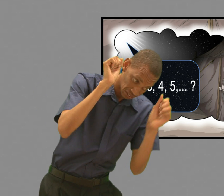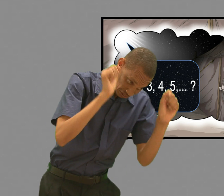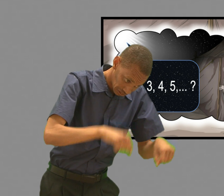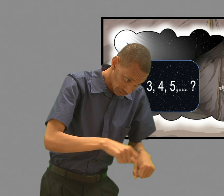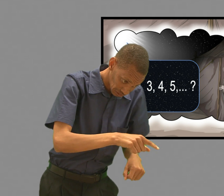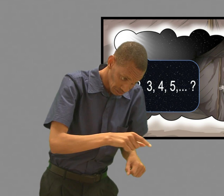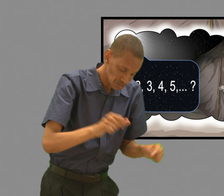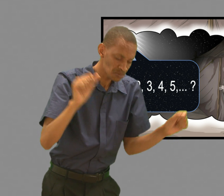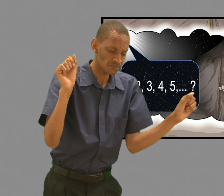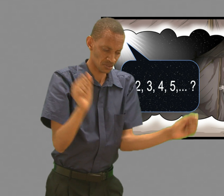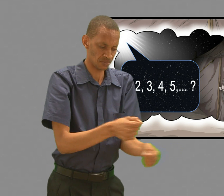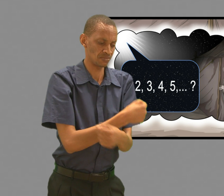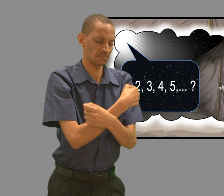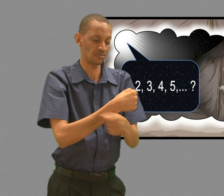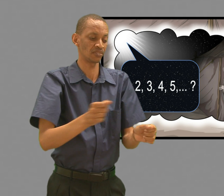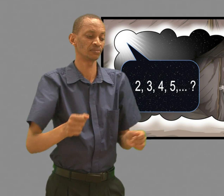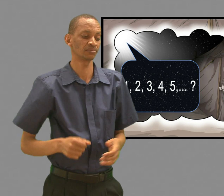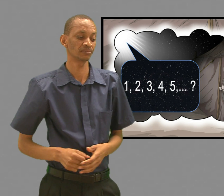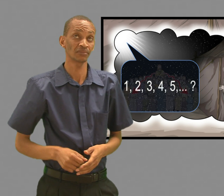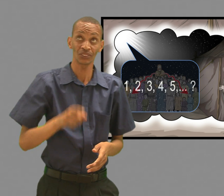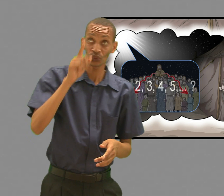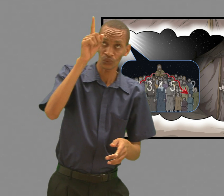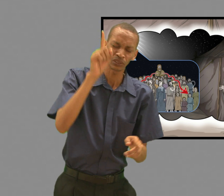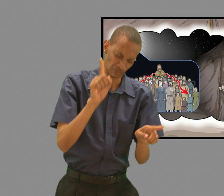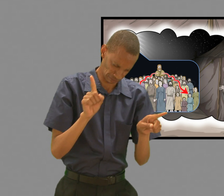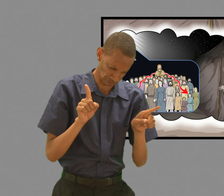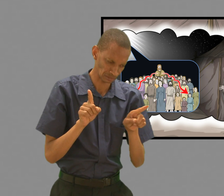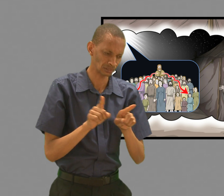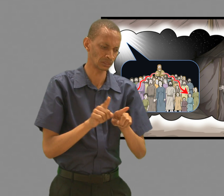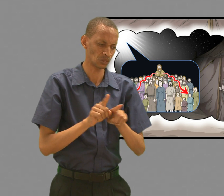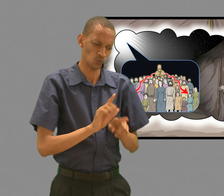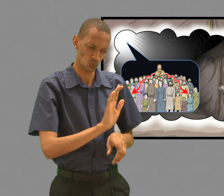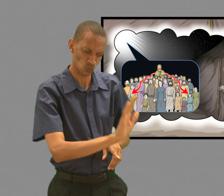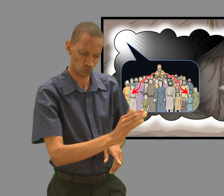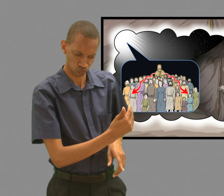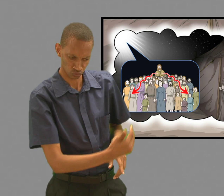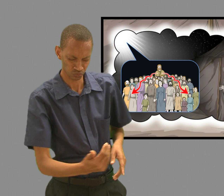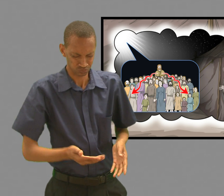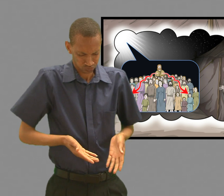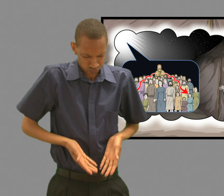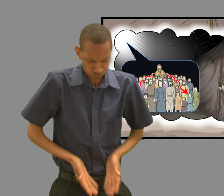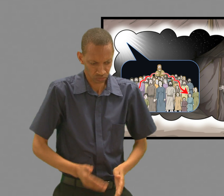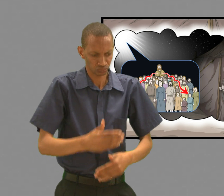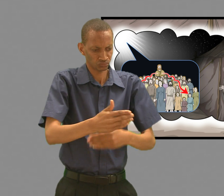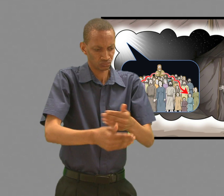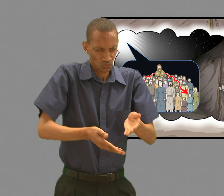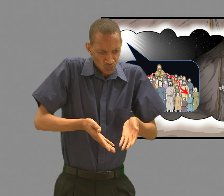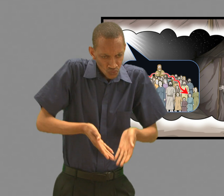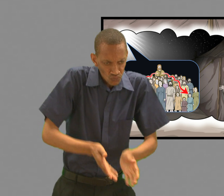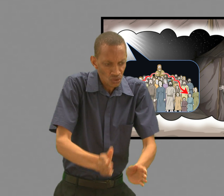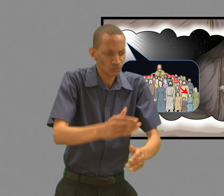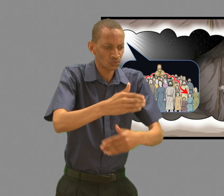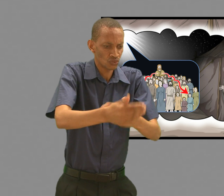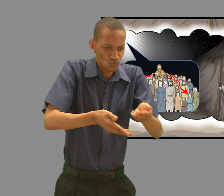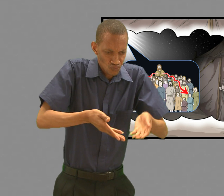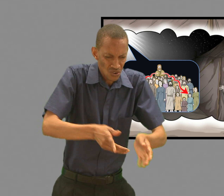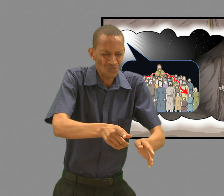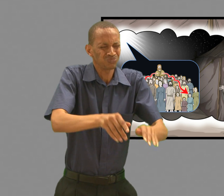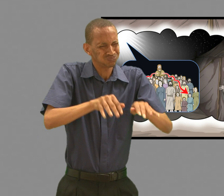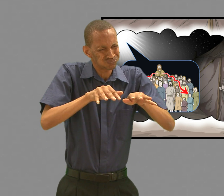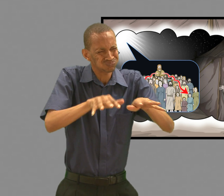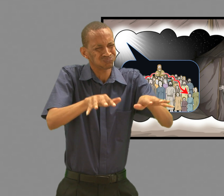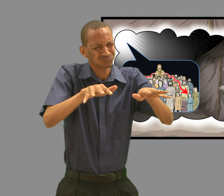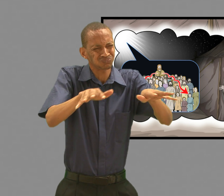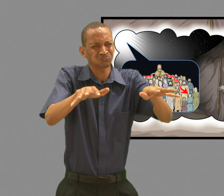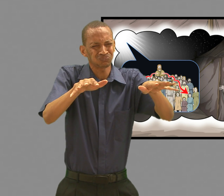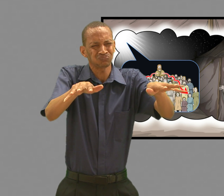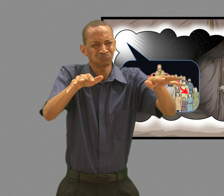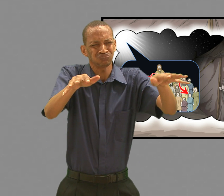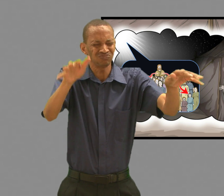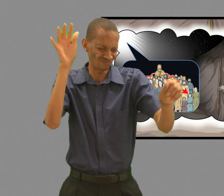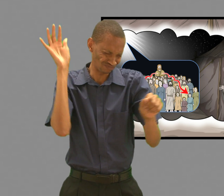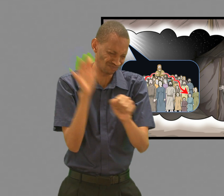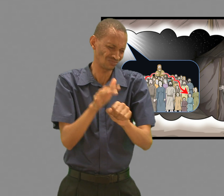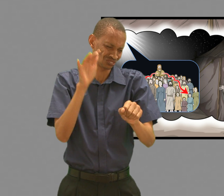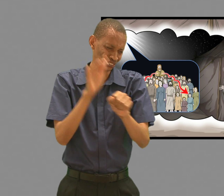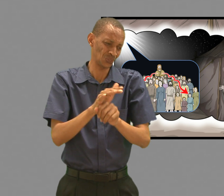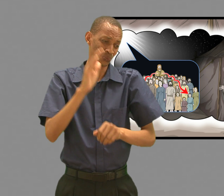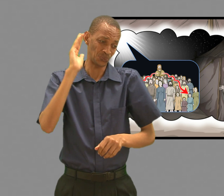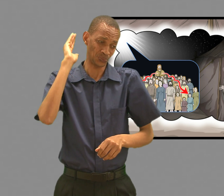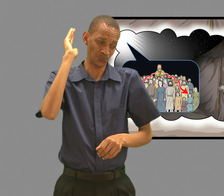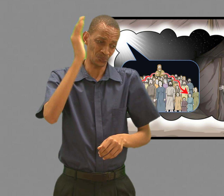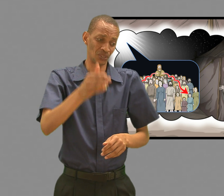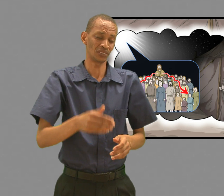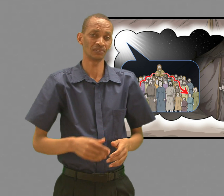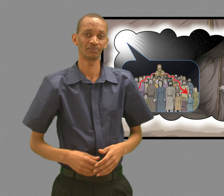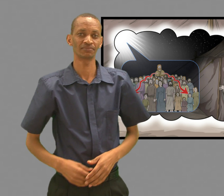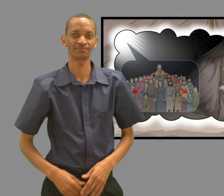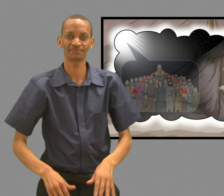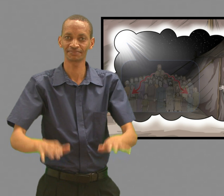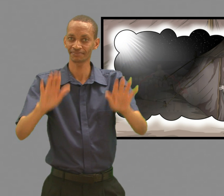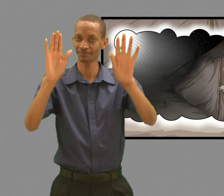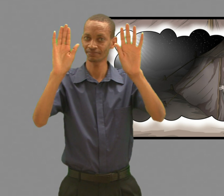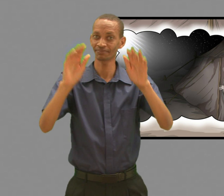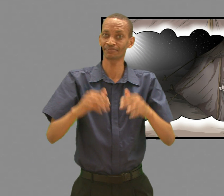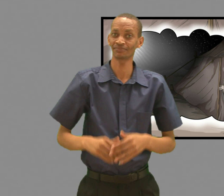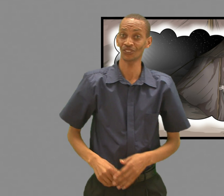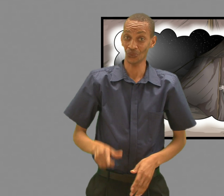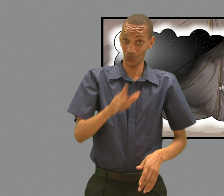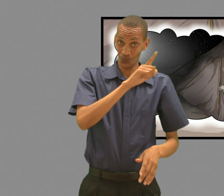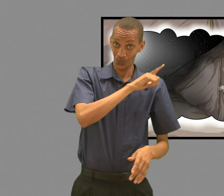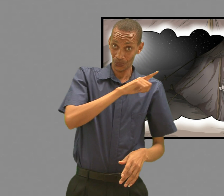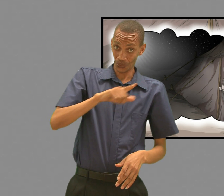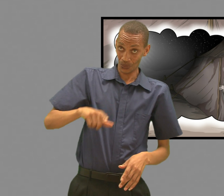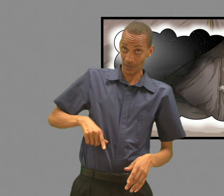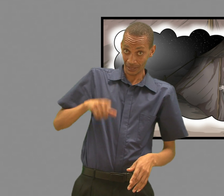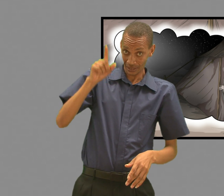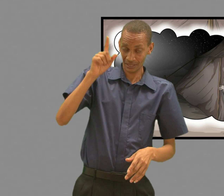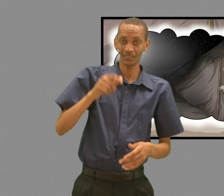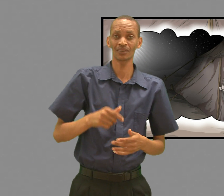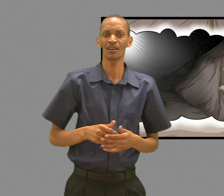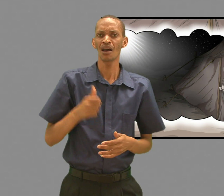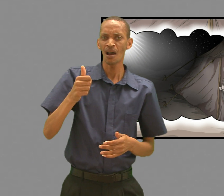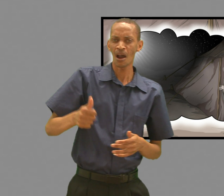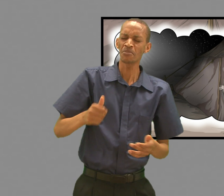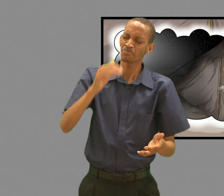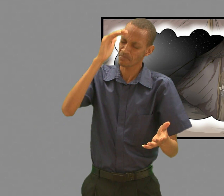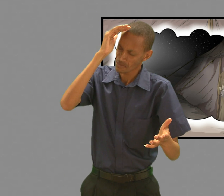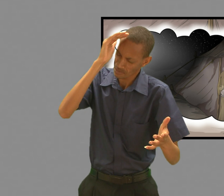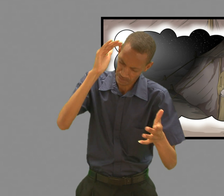Then He told him, “So shall your offspring be.”